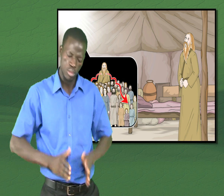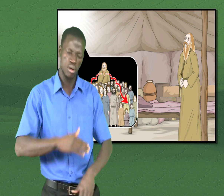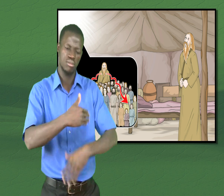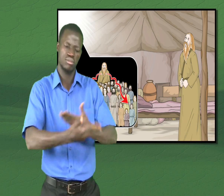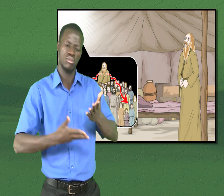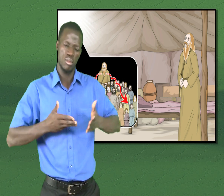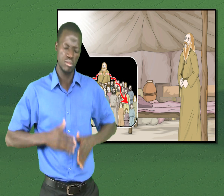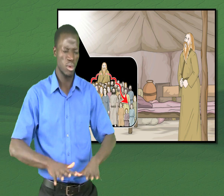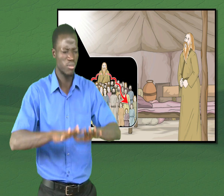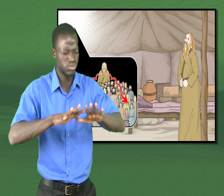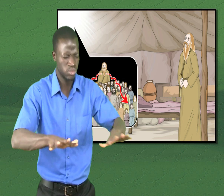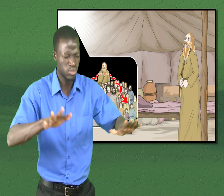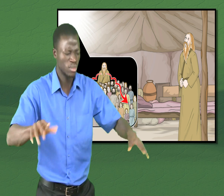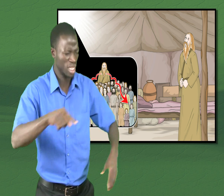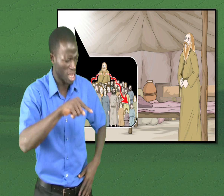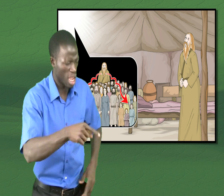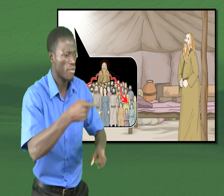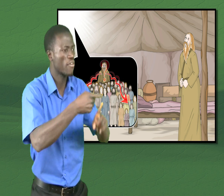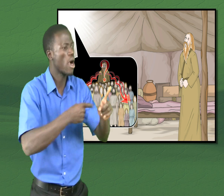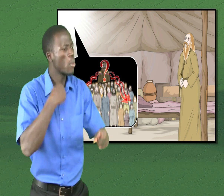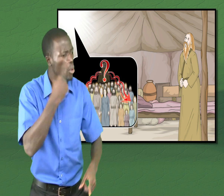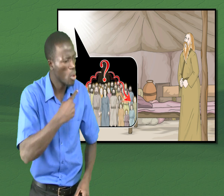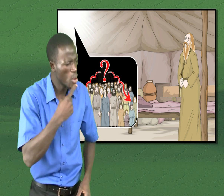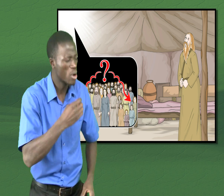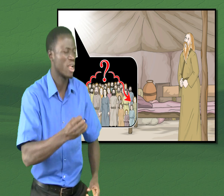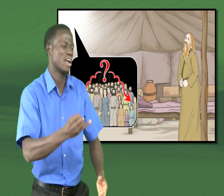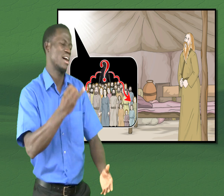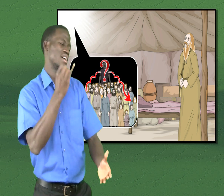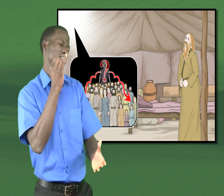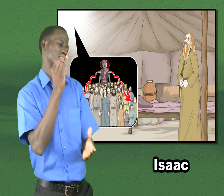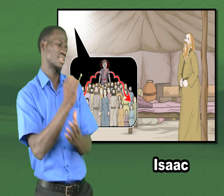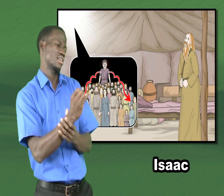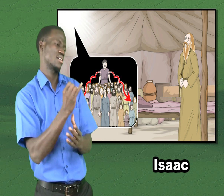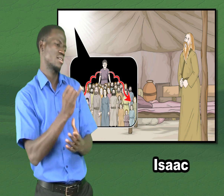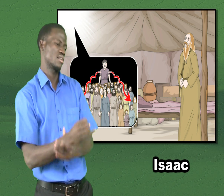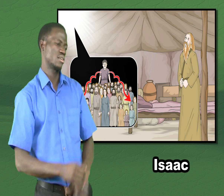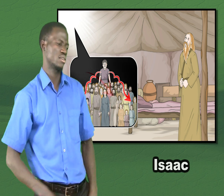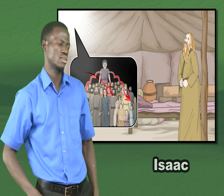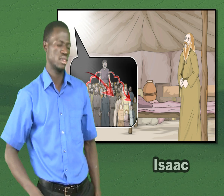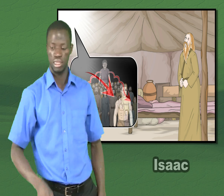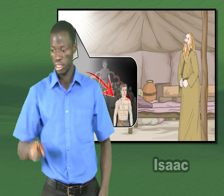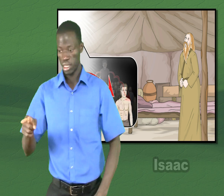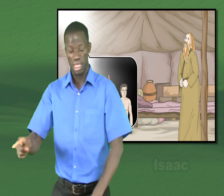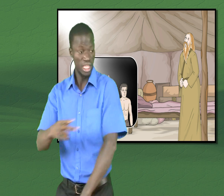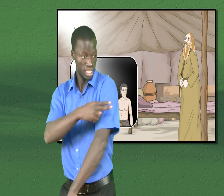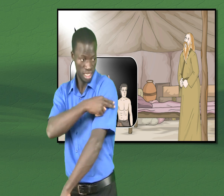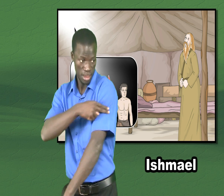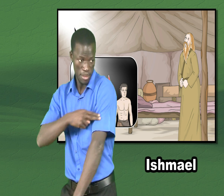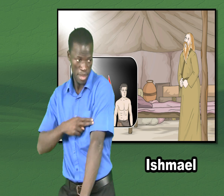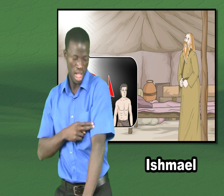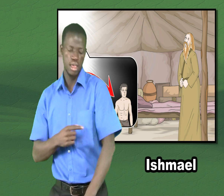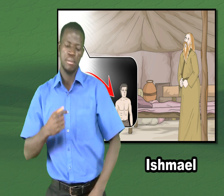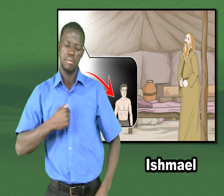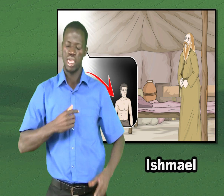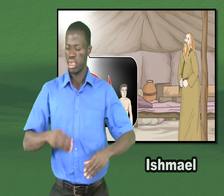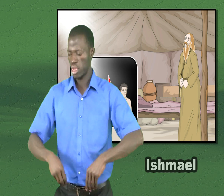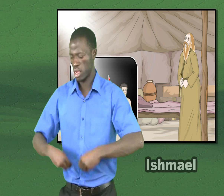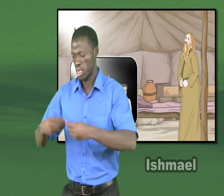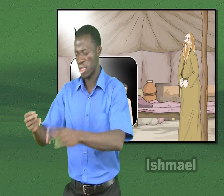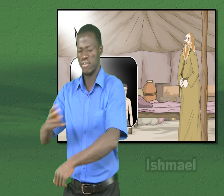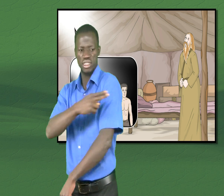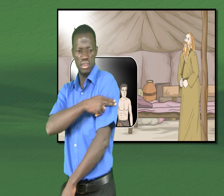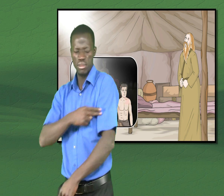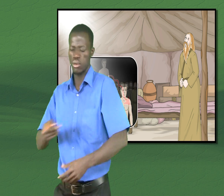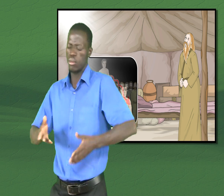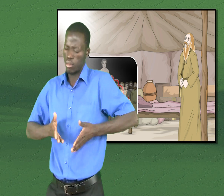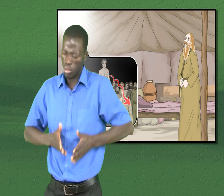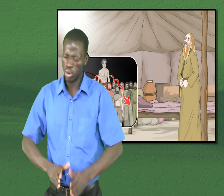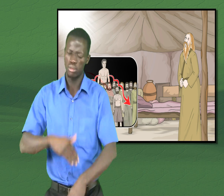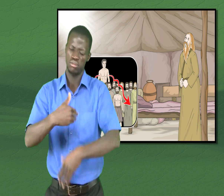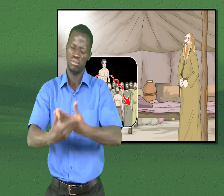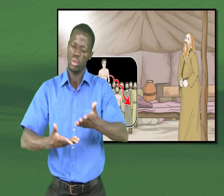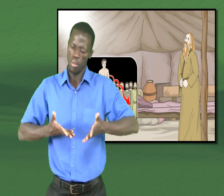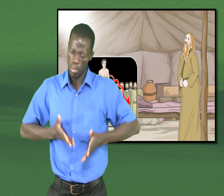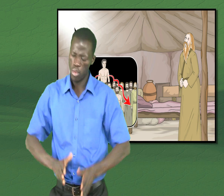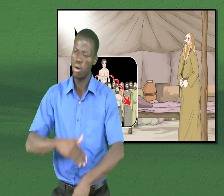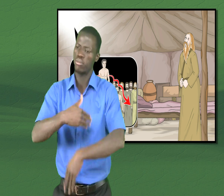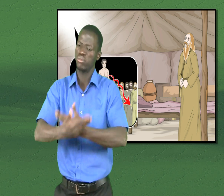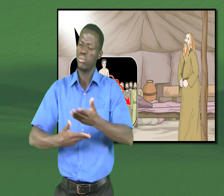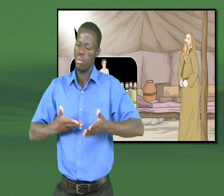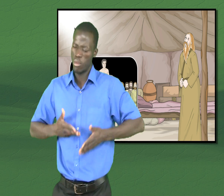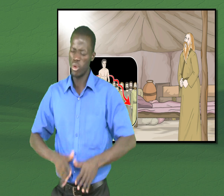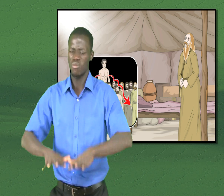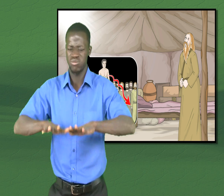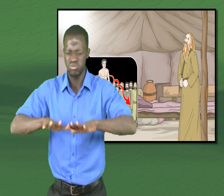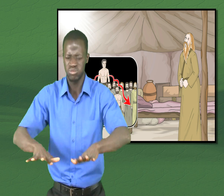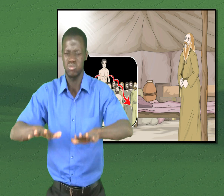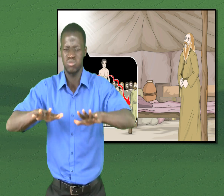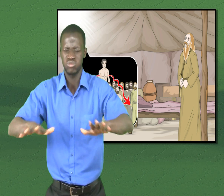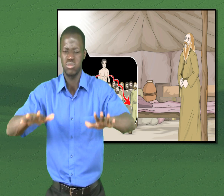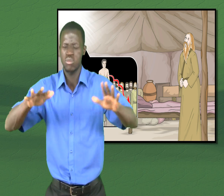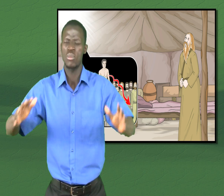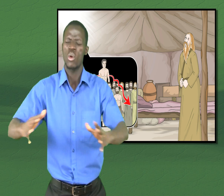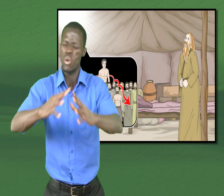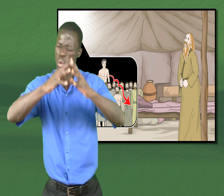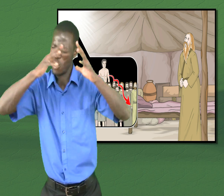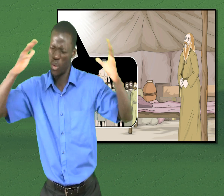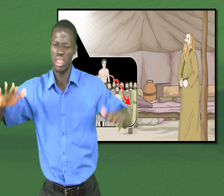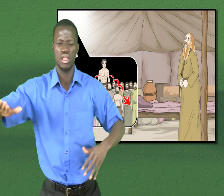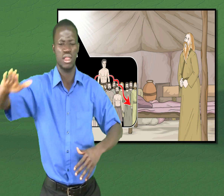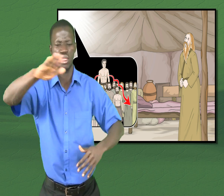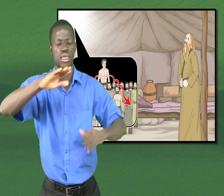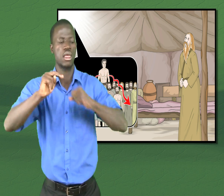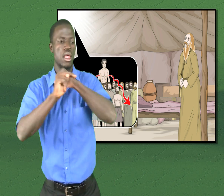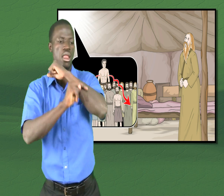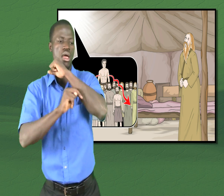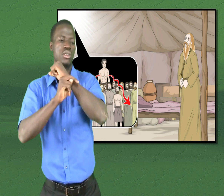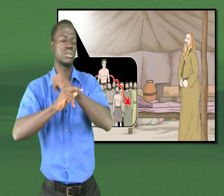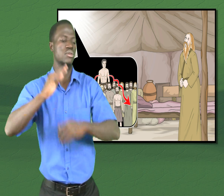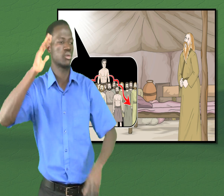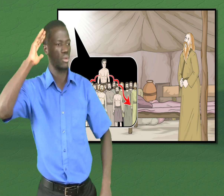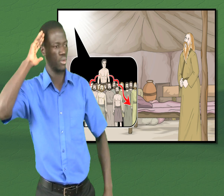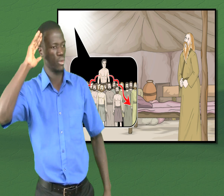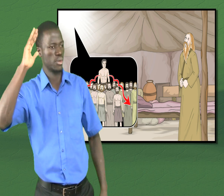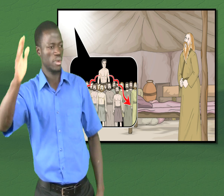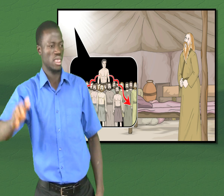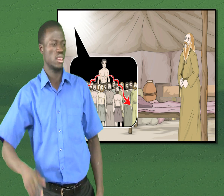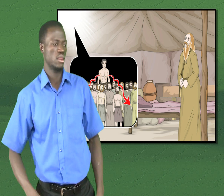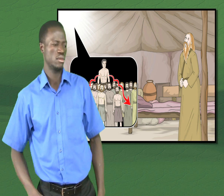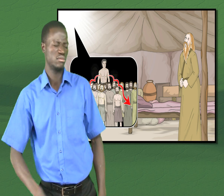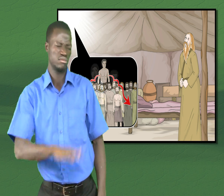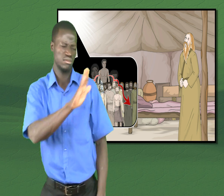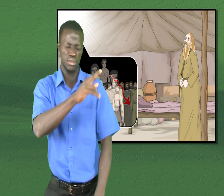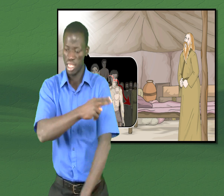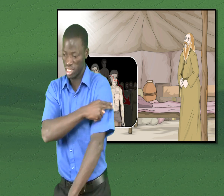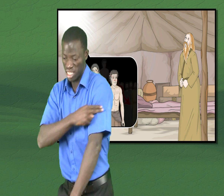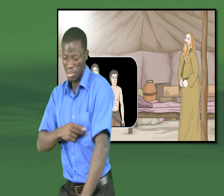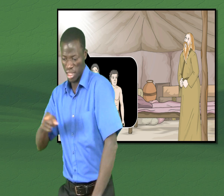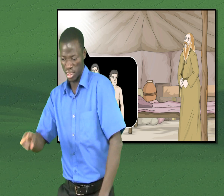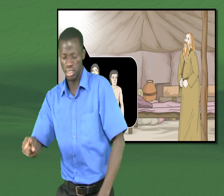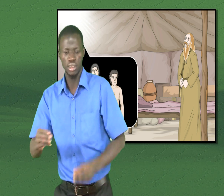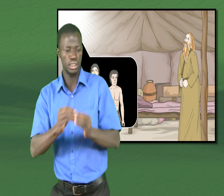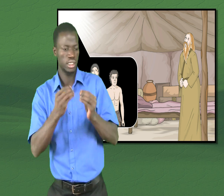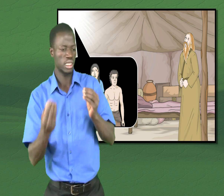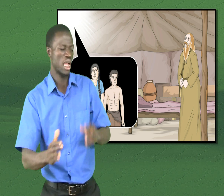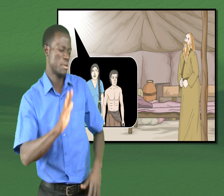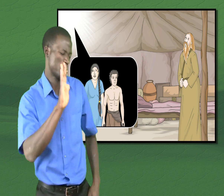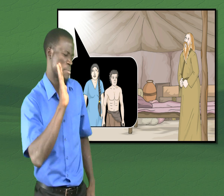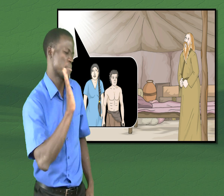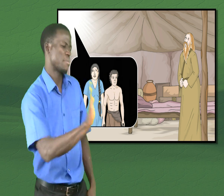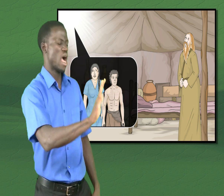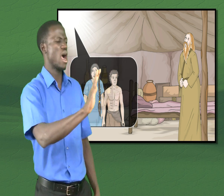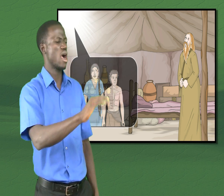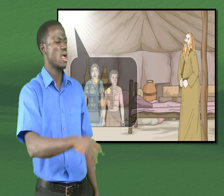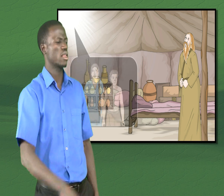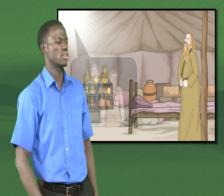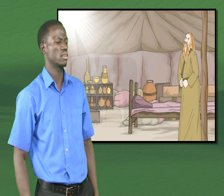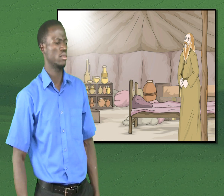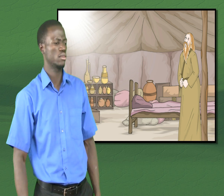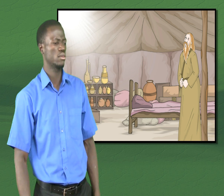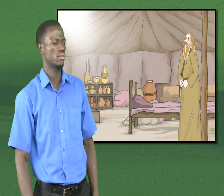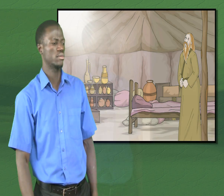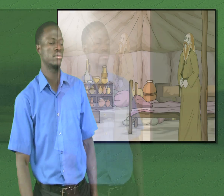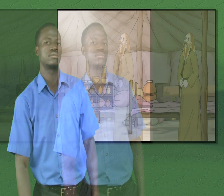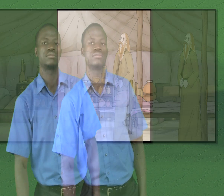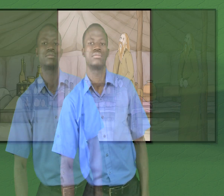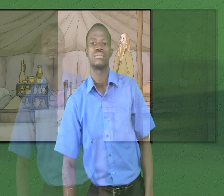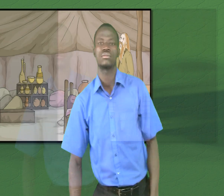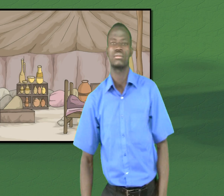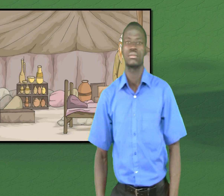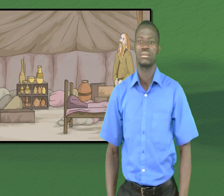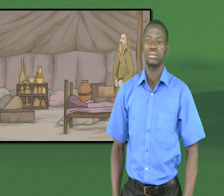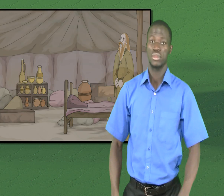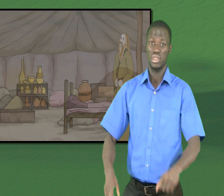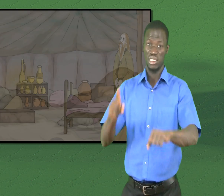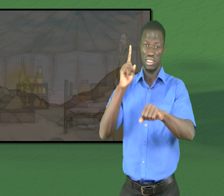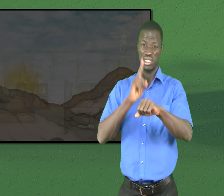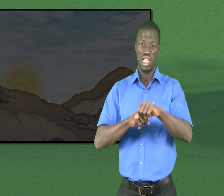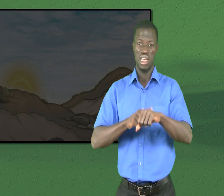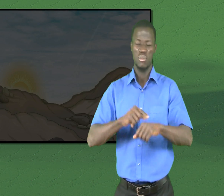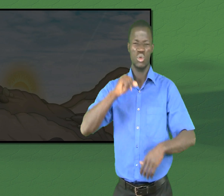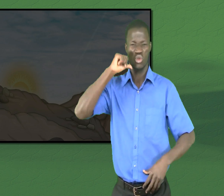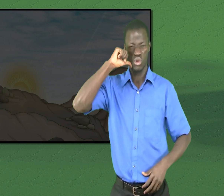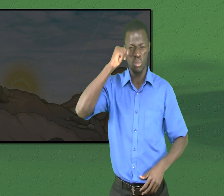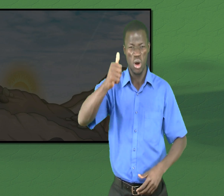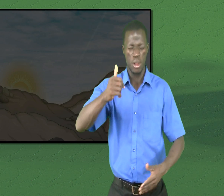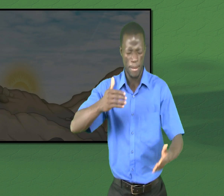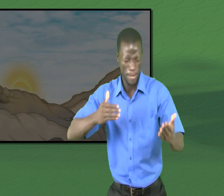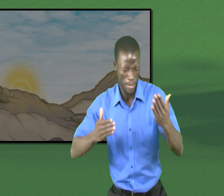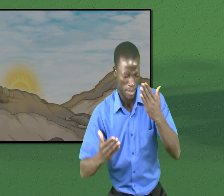But I will also make a nation of the slave woman’s son, because he is your offspring.”